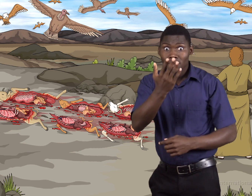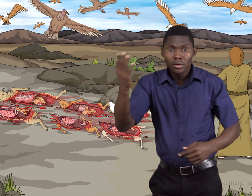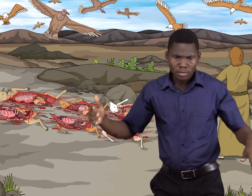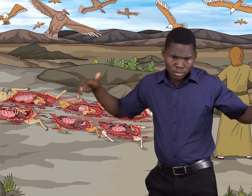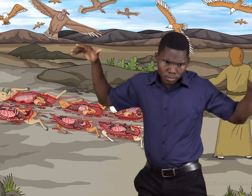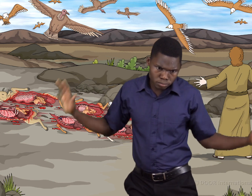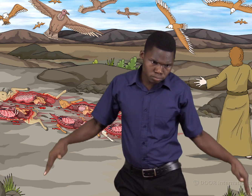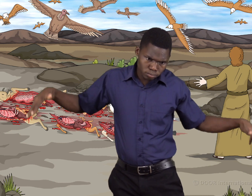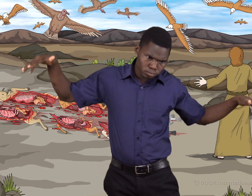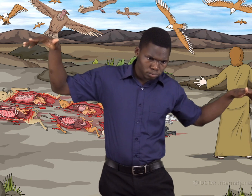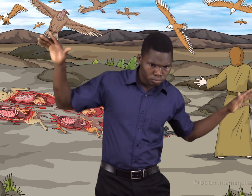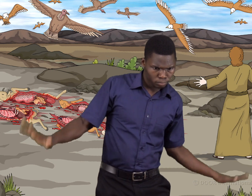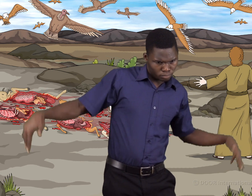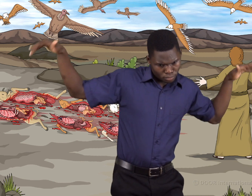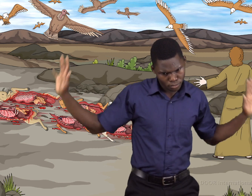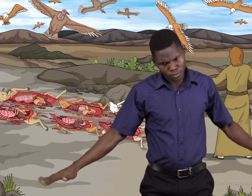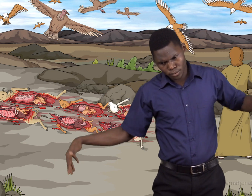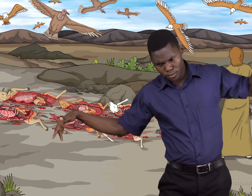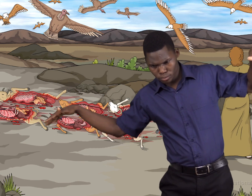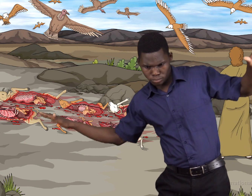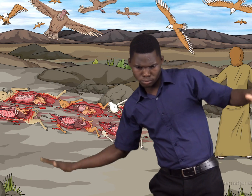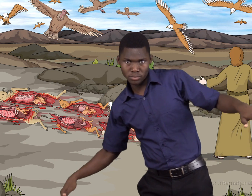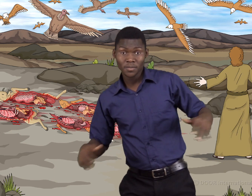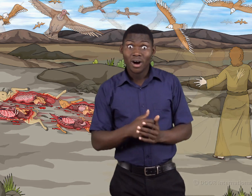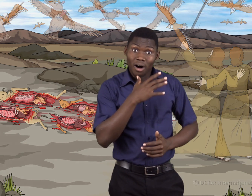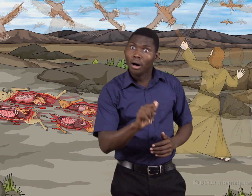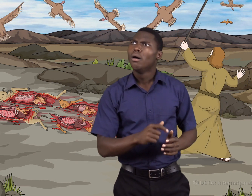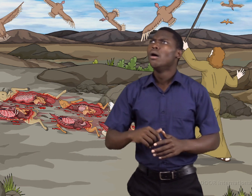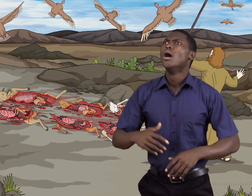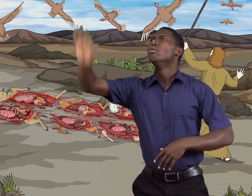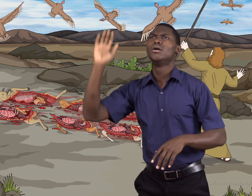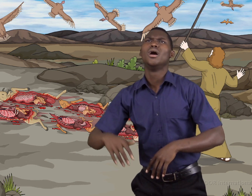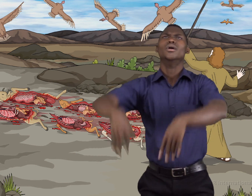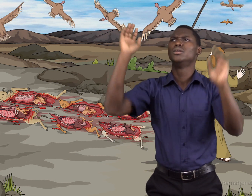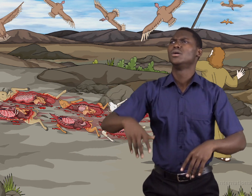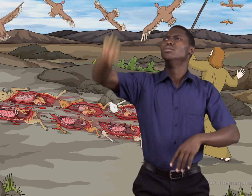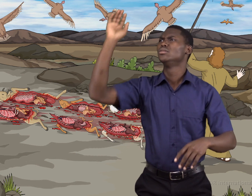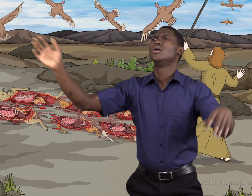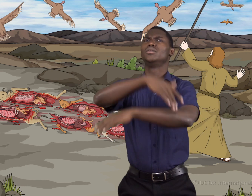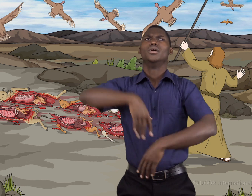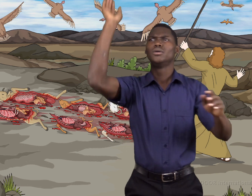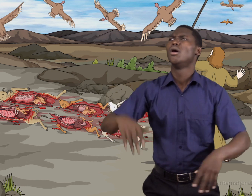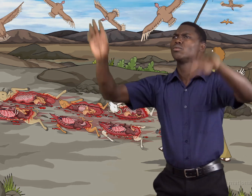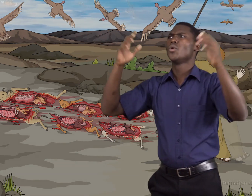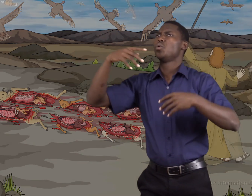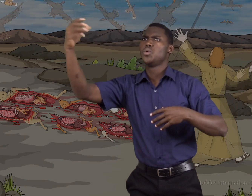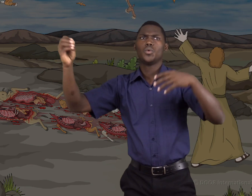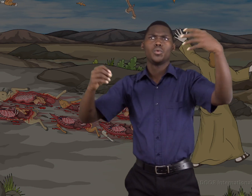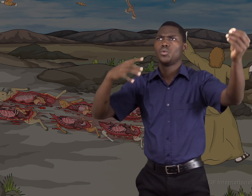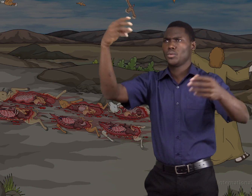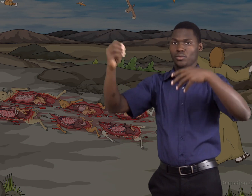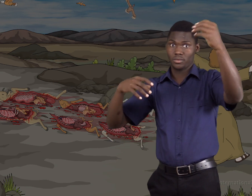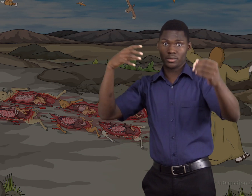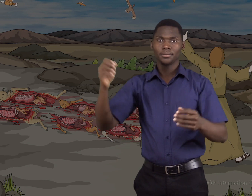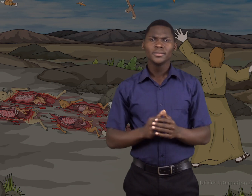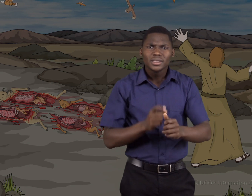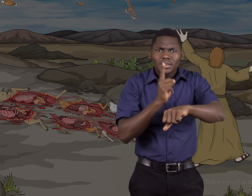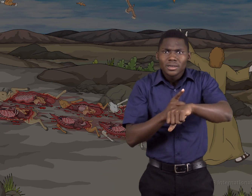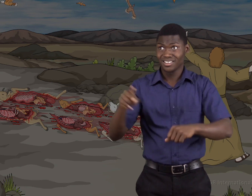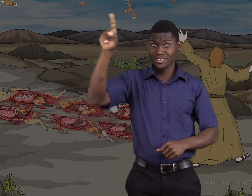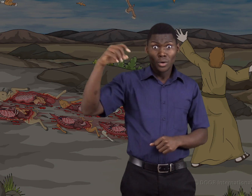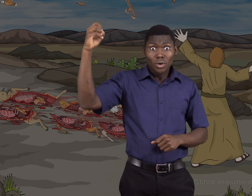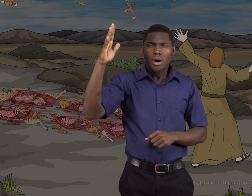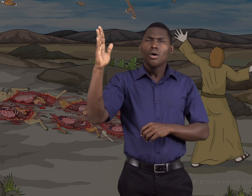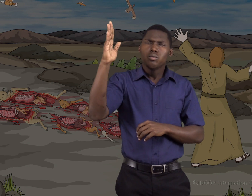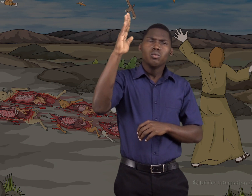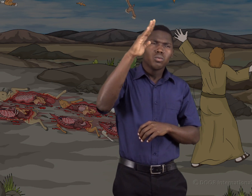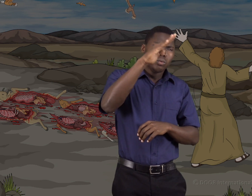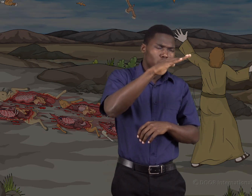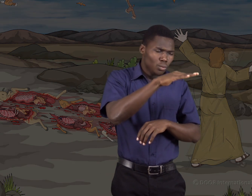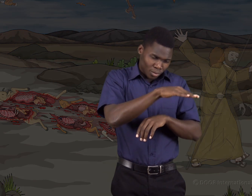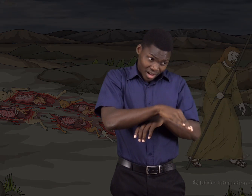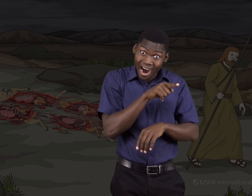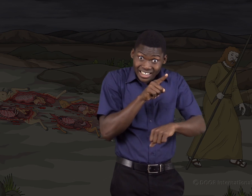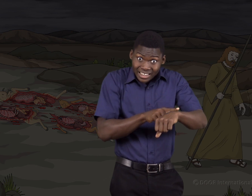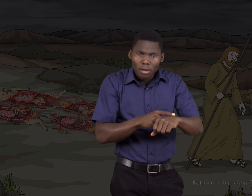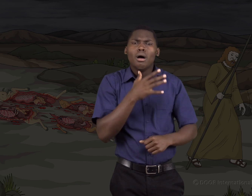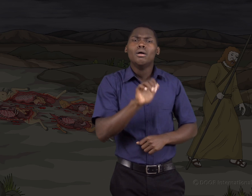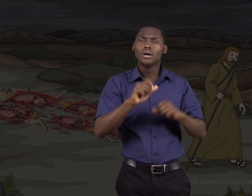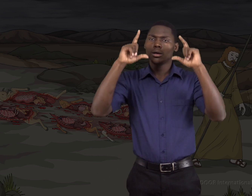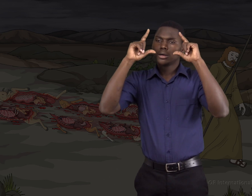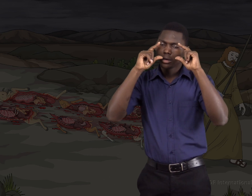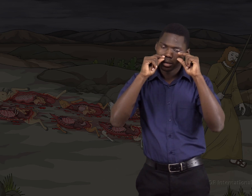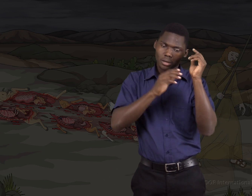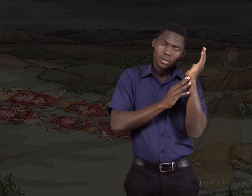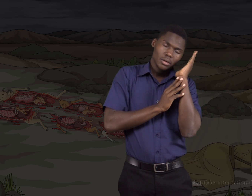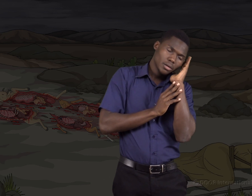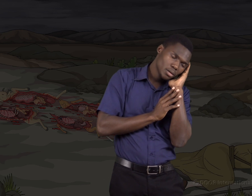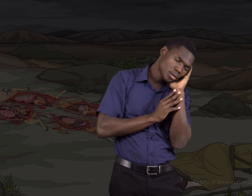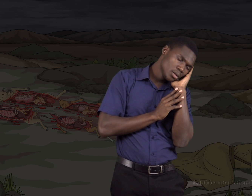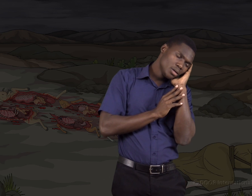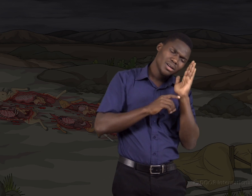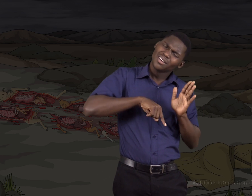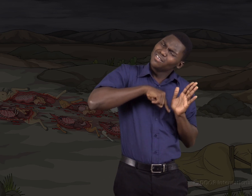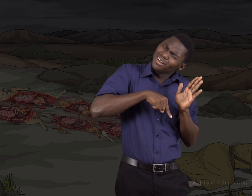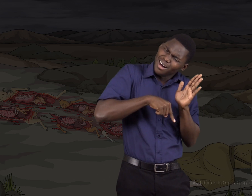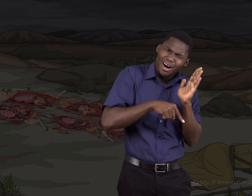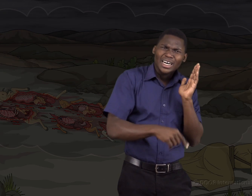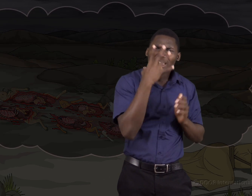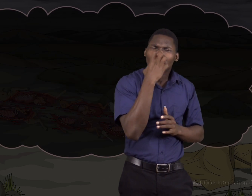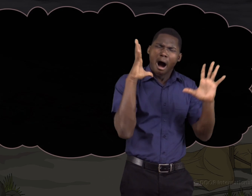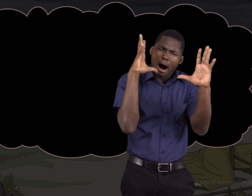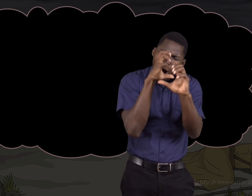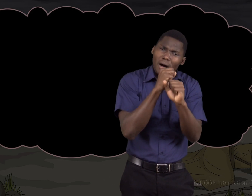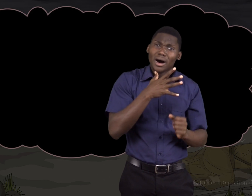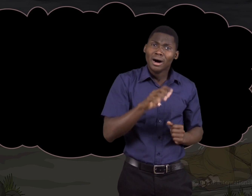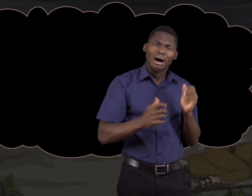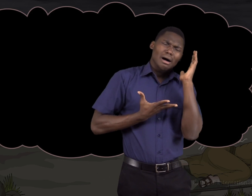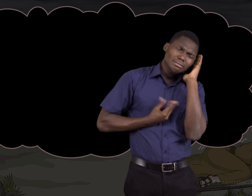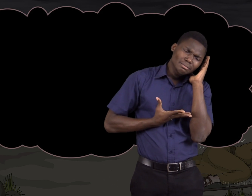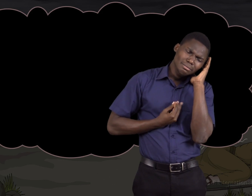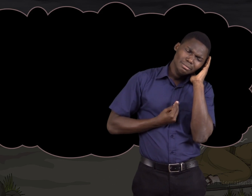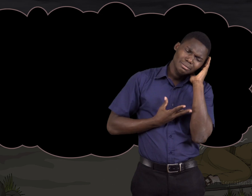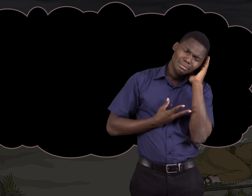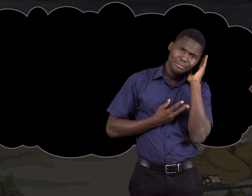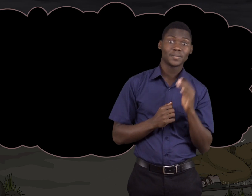As the sun was setting, Abram fell into a deep sleep, and suddenly great terror and darkness overwhelmed him.